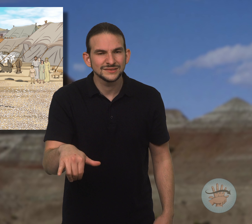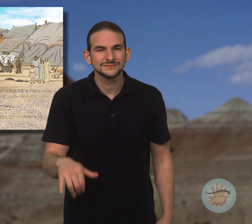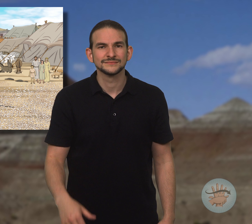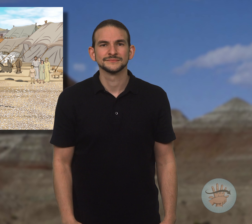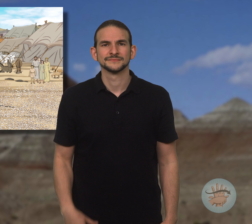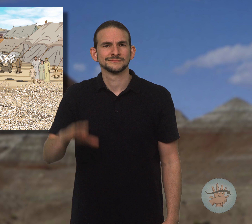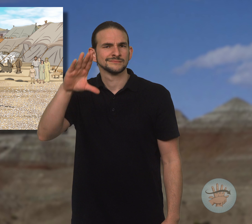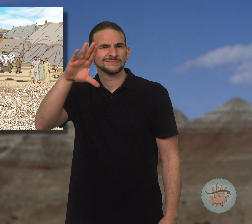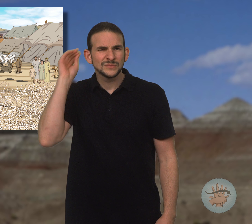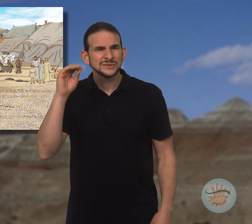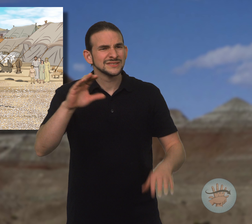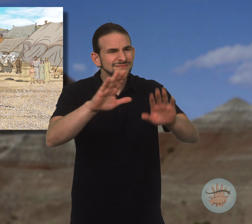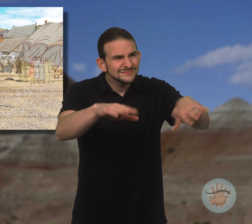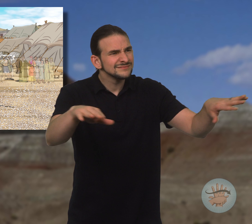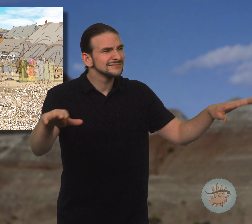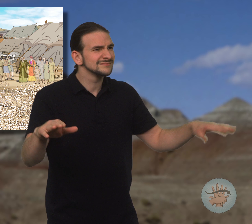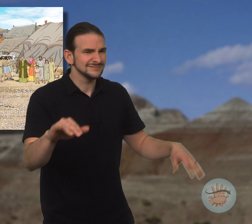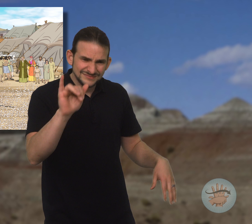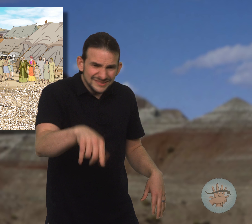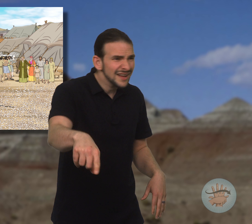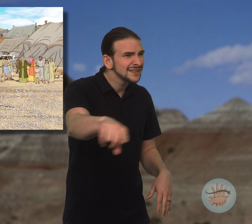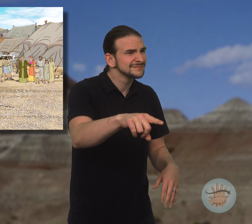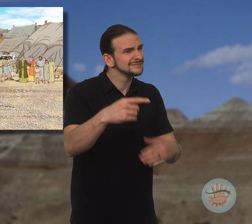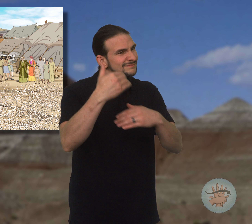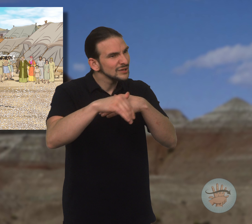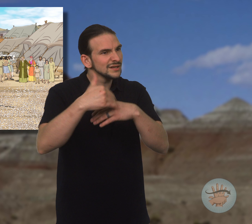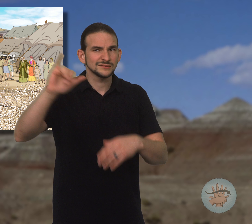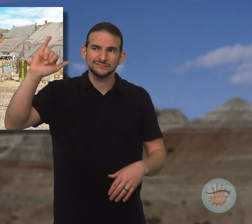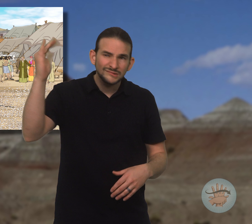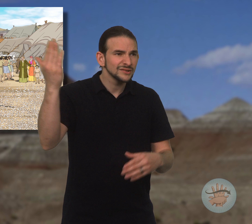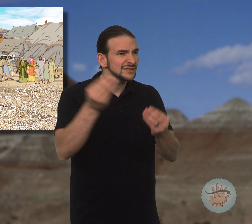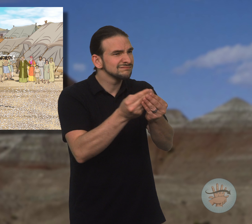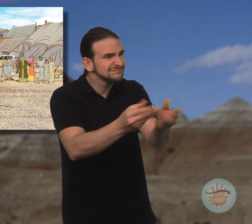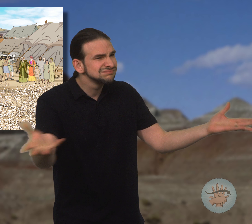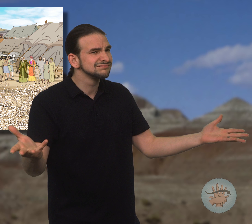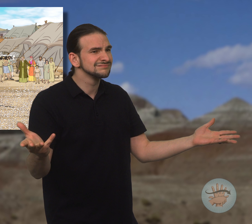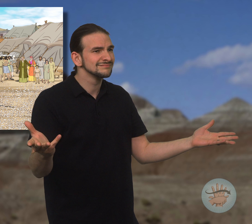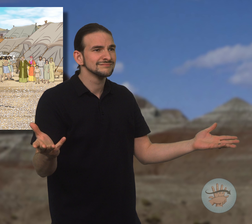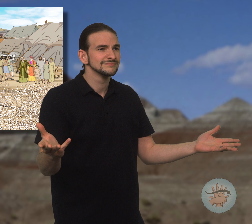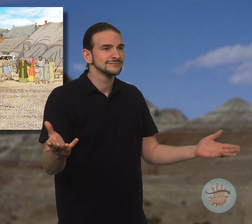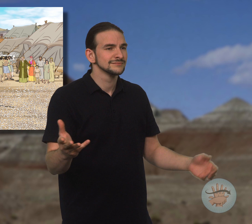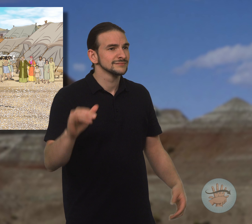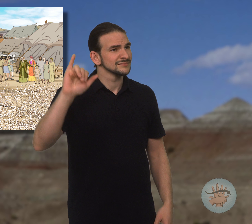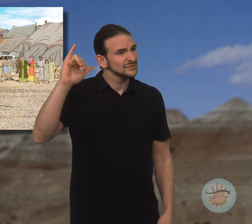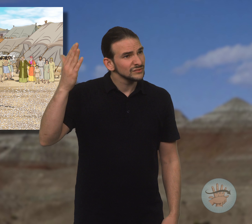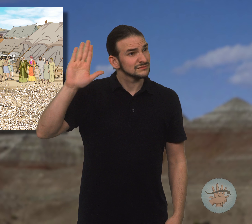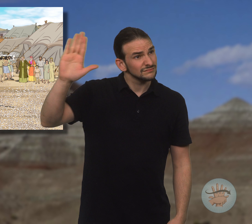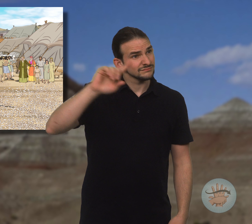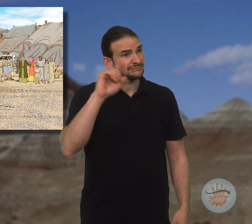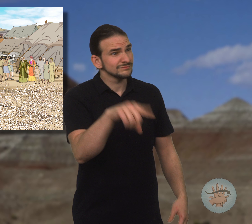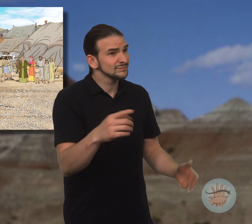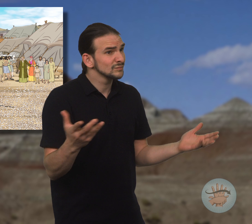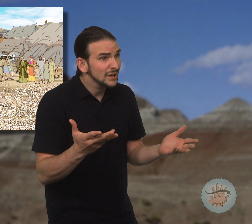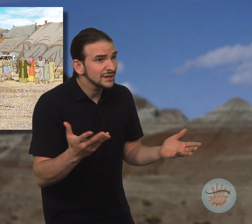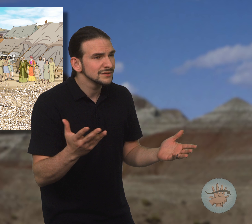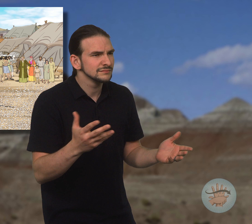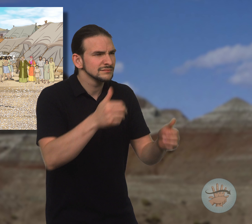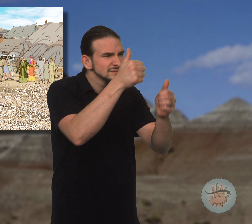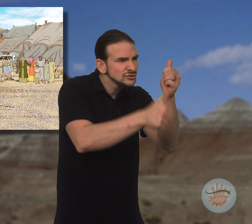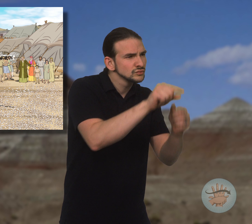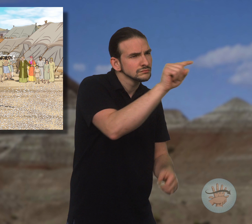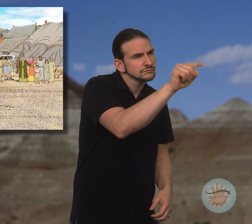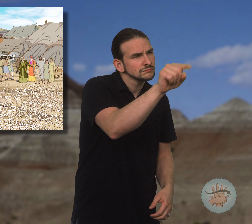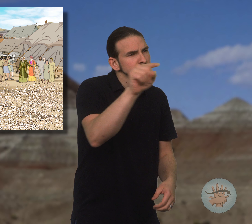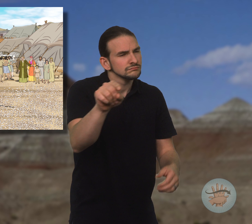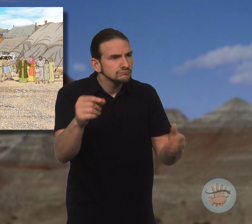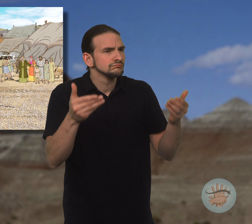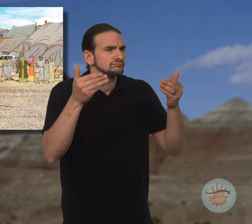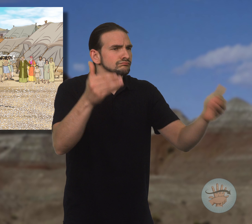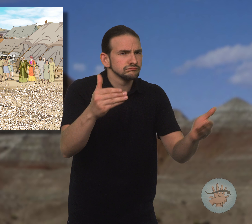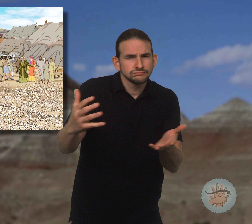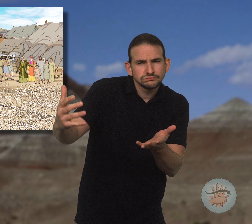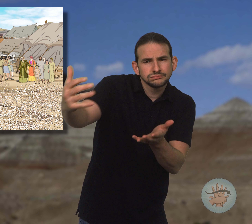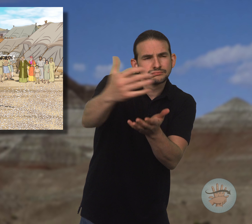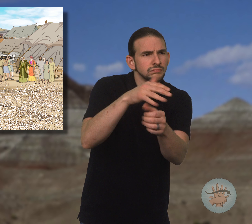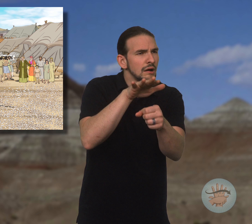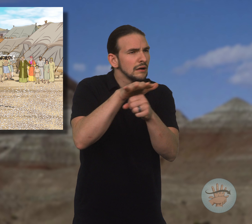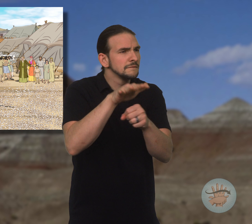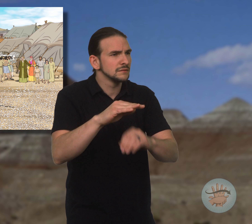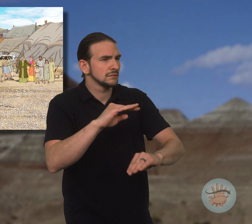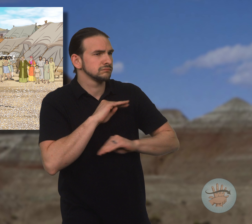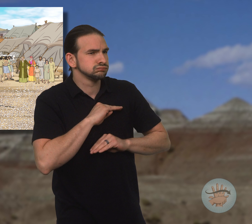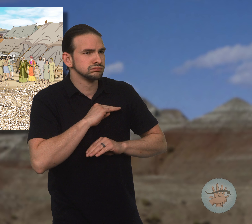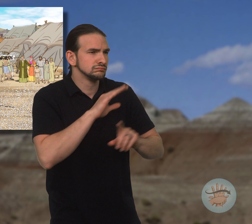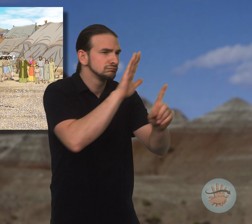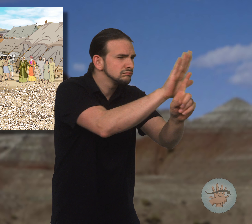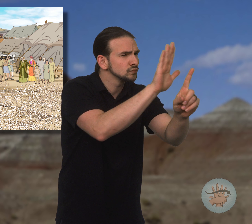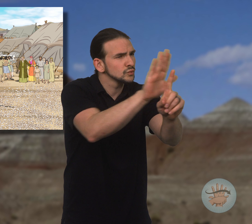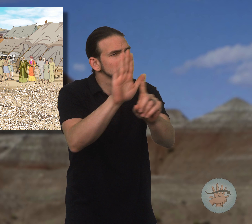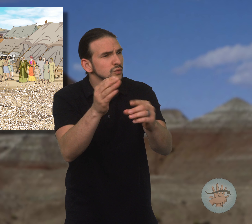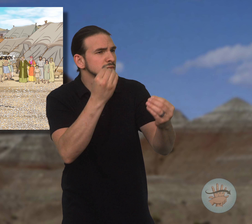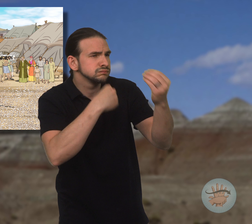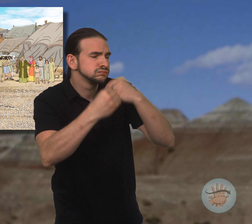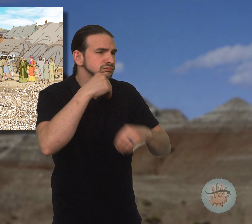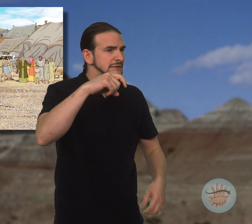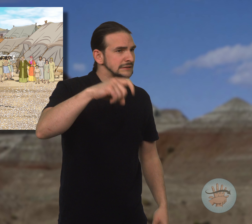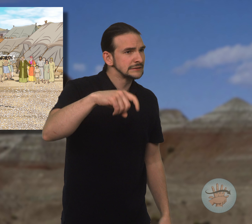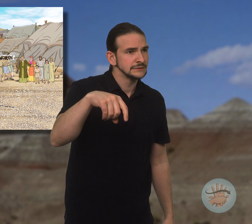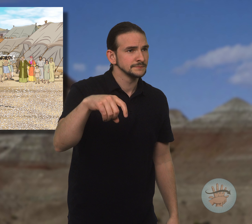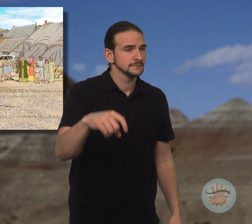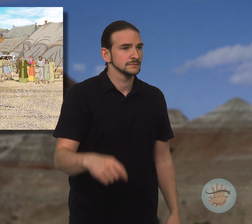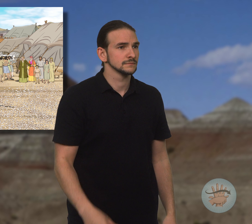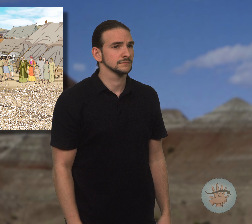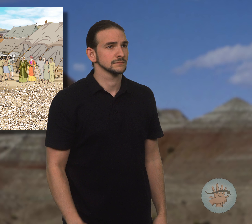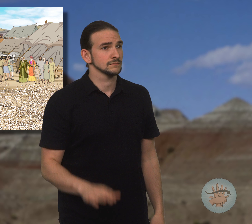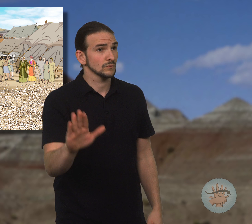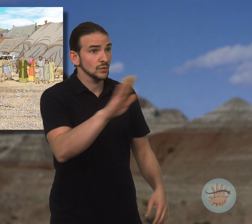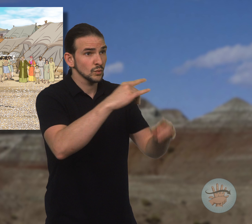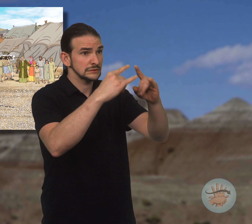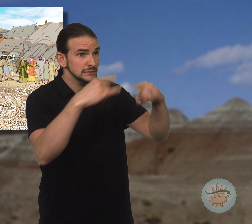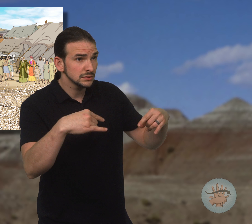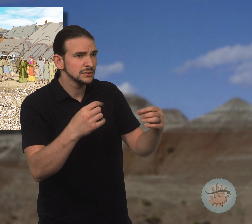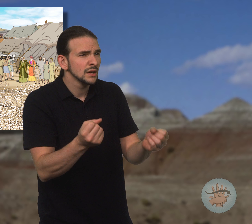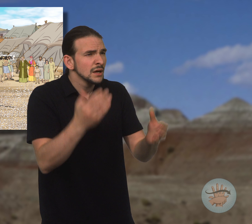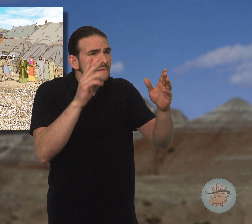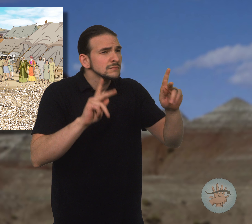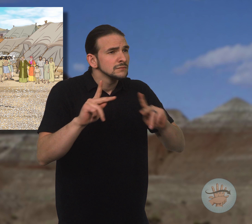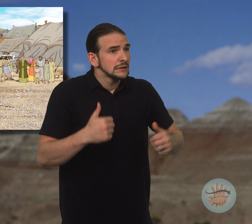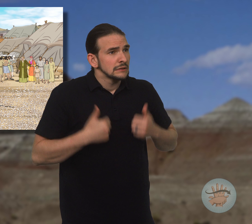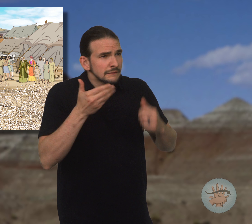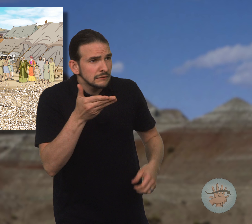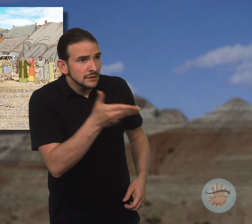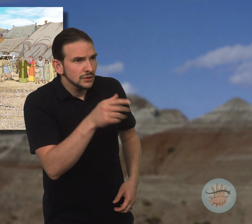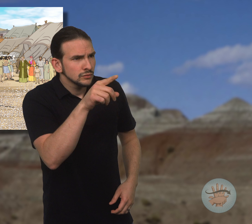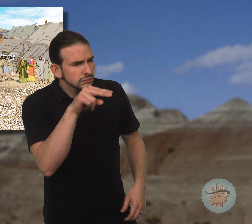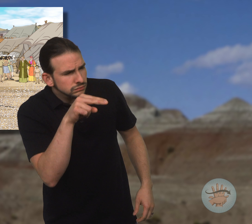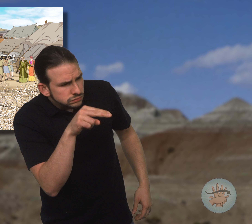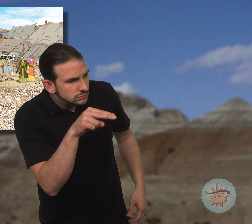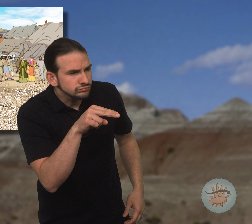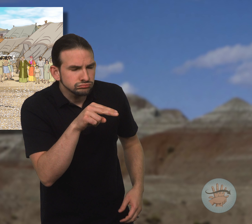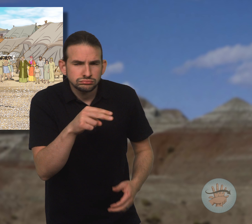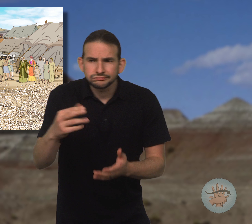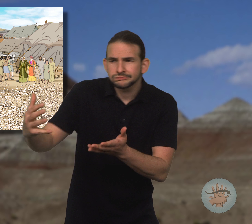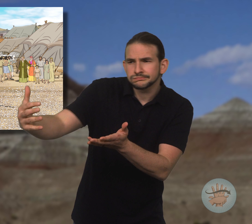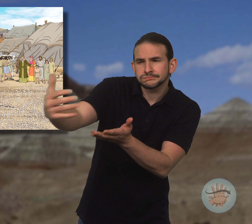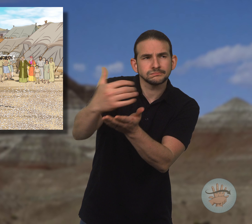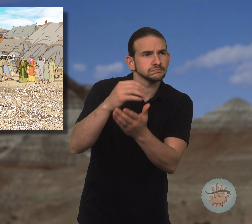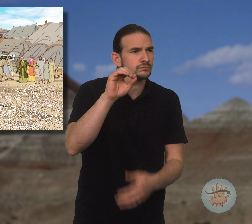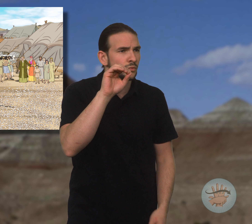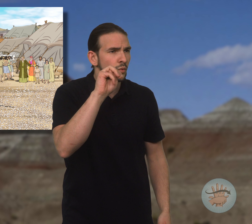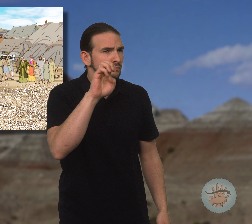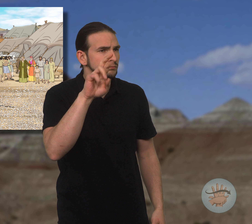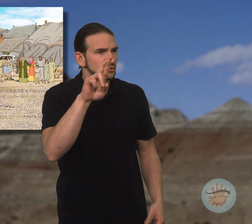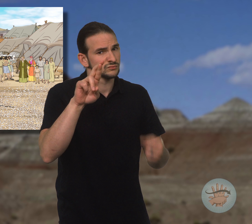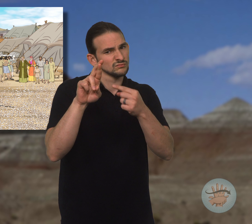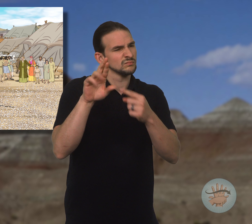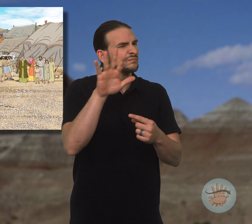So Moses told them, “It is the bread that the LORD has given you to eat. This is what the LORD has commanded: ‘Each one is to gather as much as he needs.